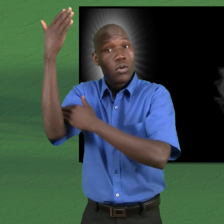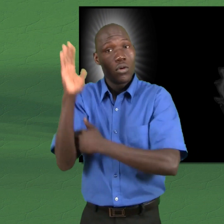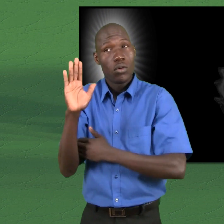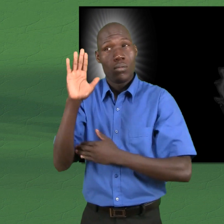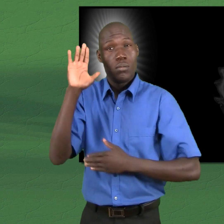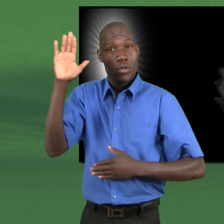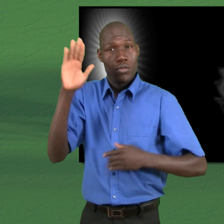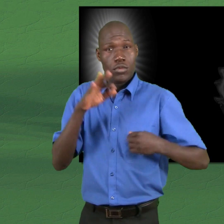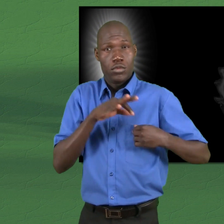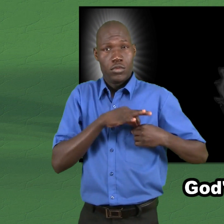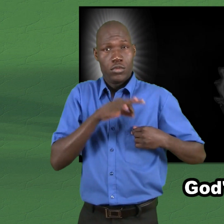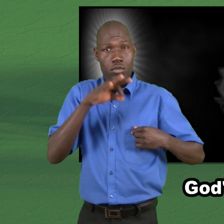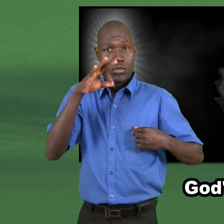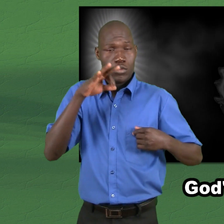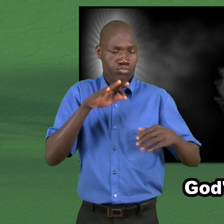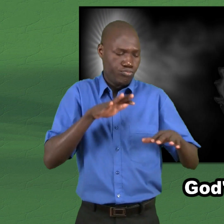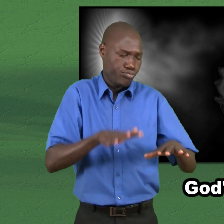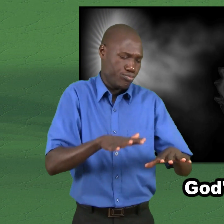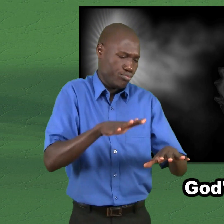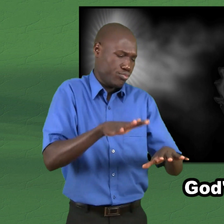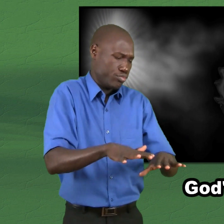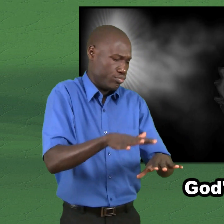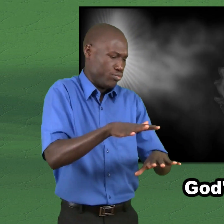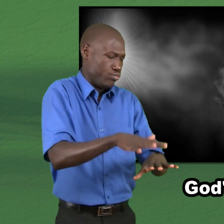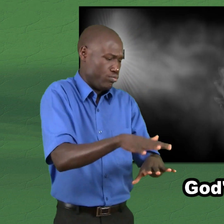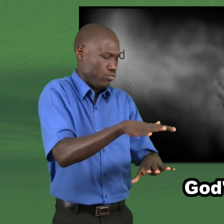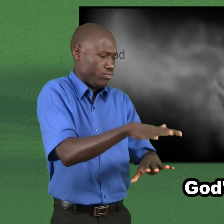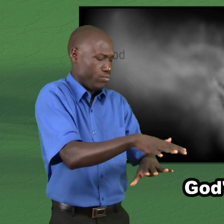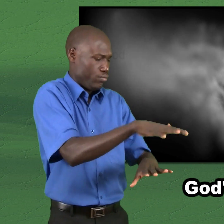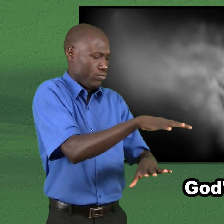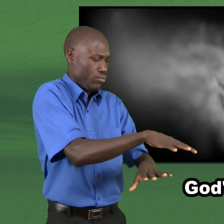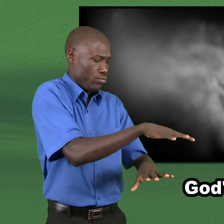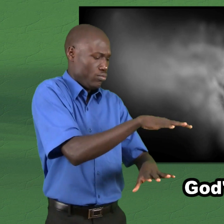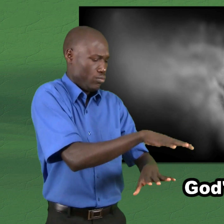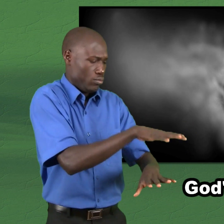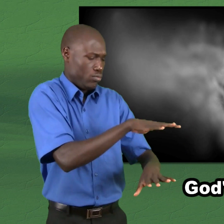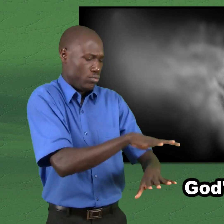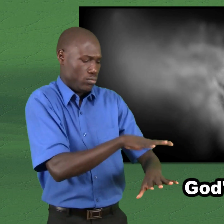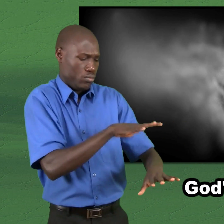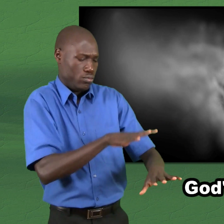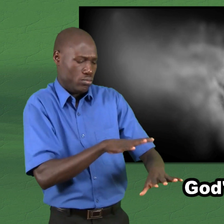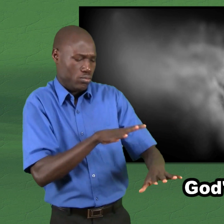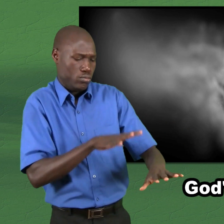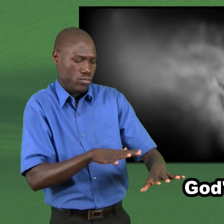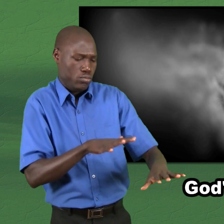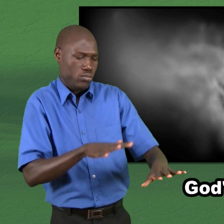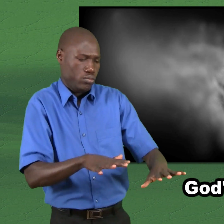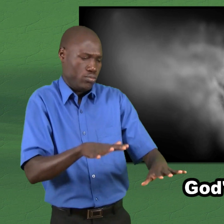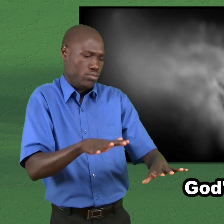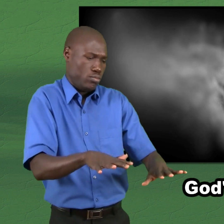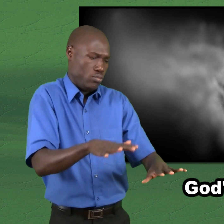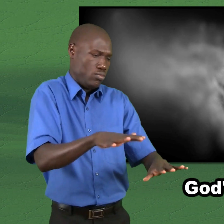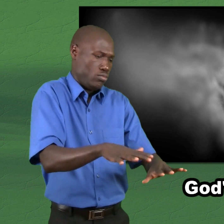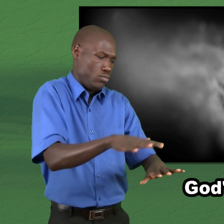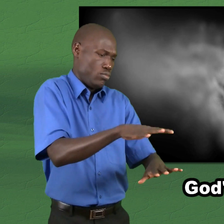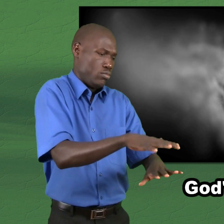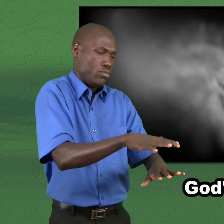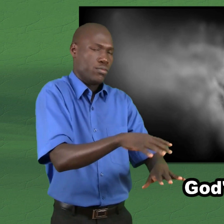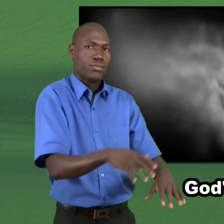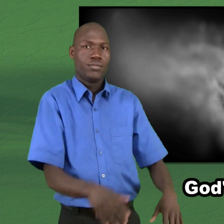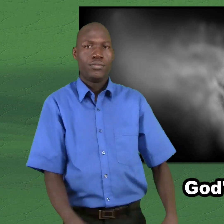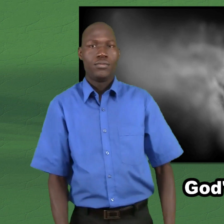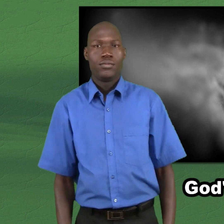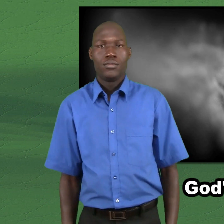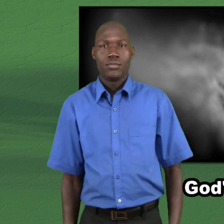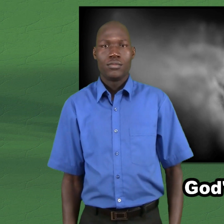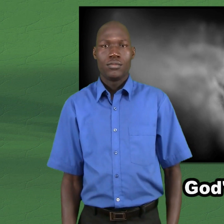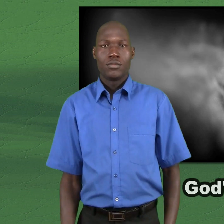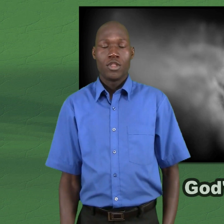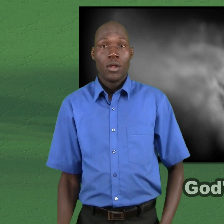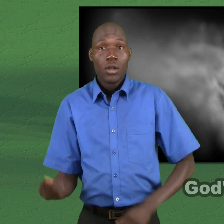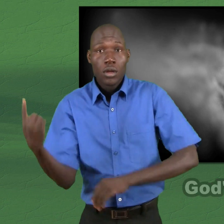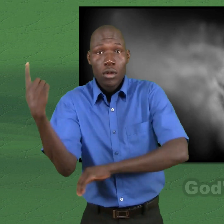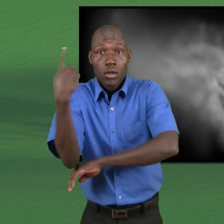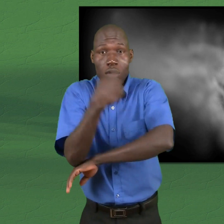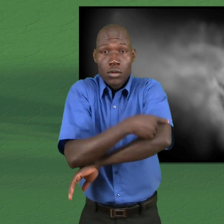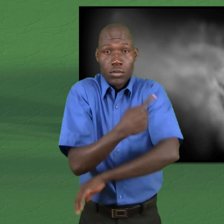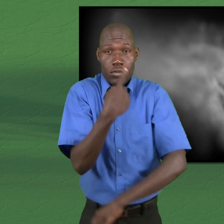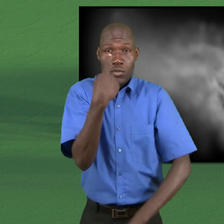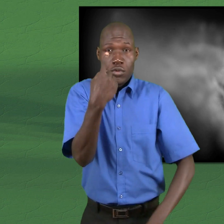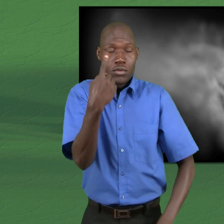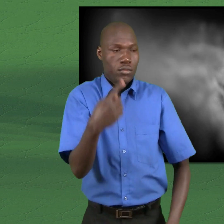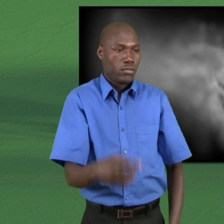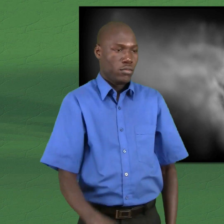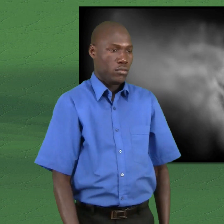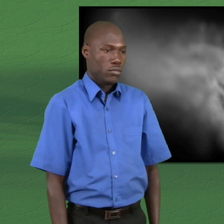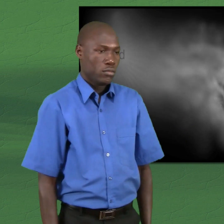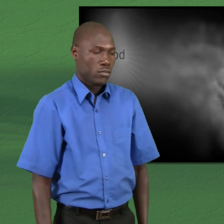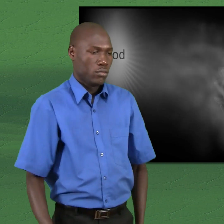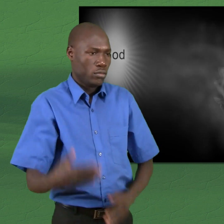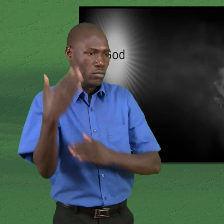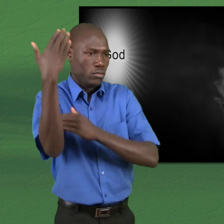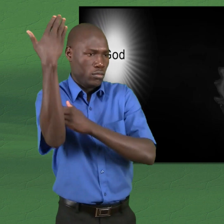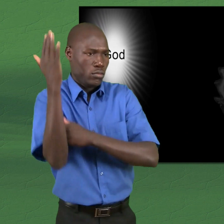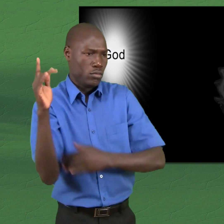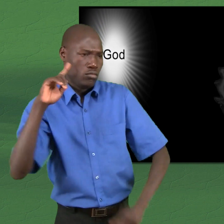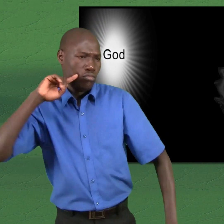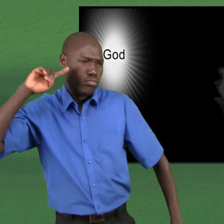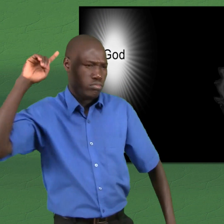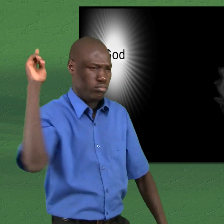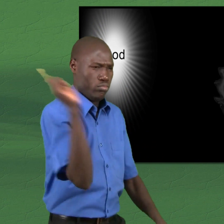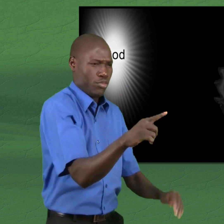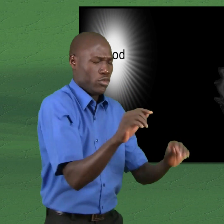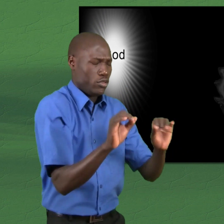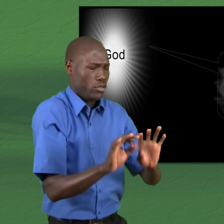And the Spirit of God was hovering over the surface of the waters.